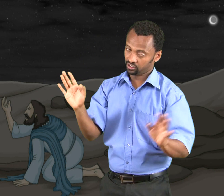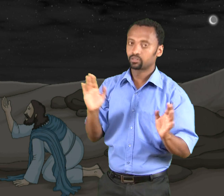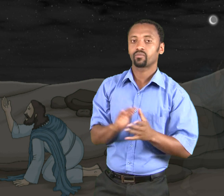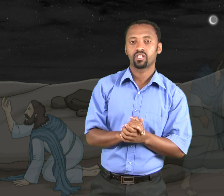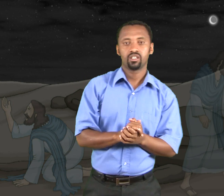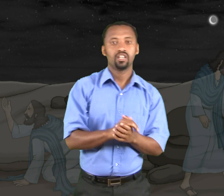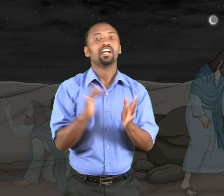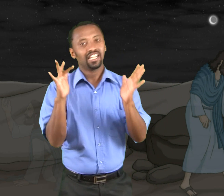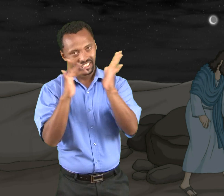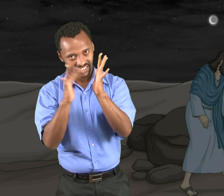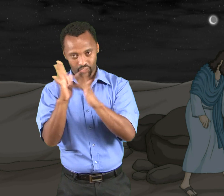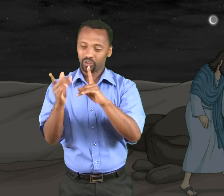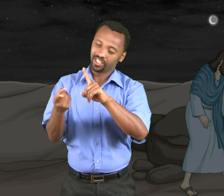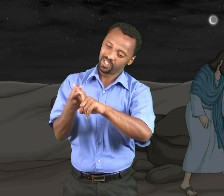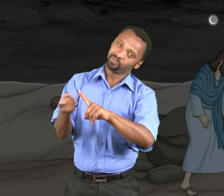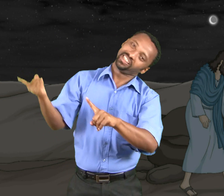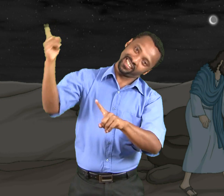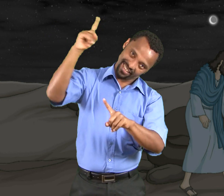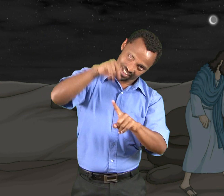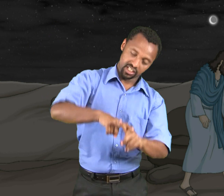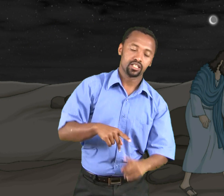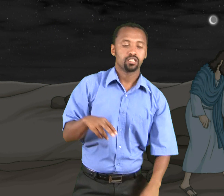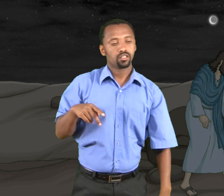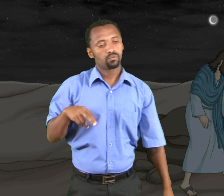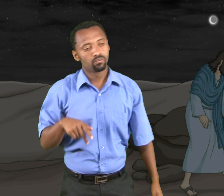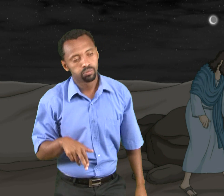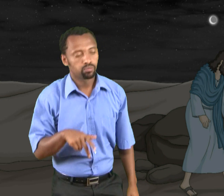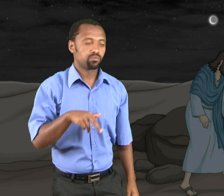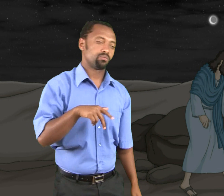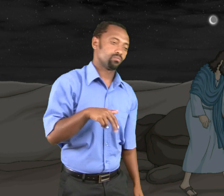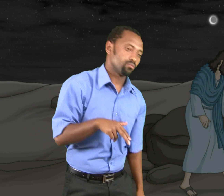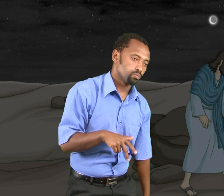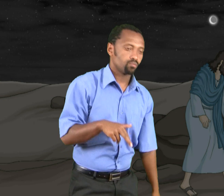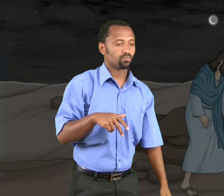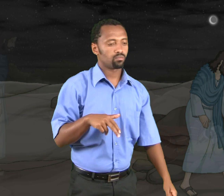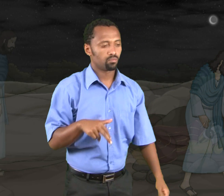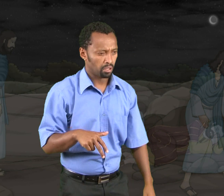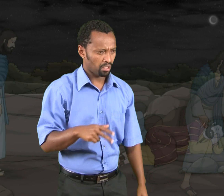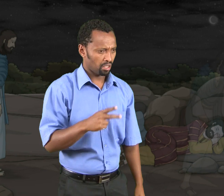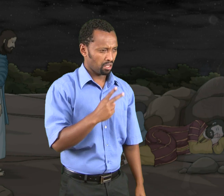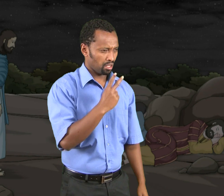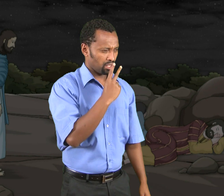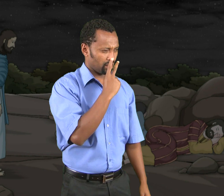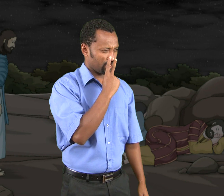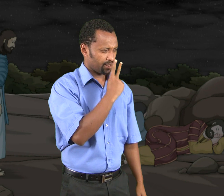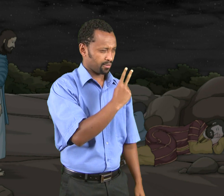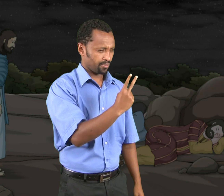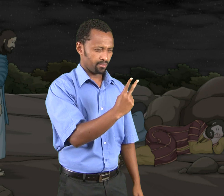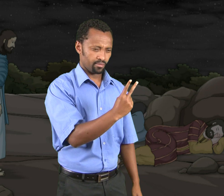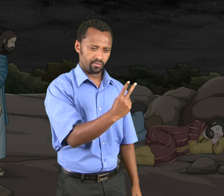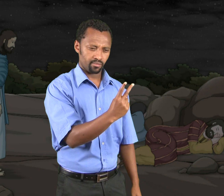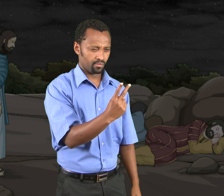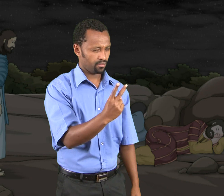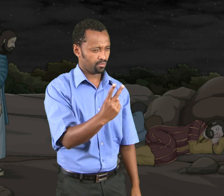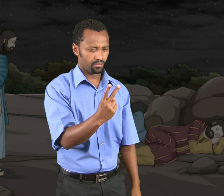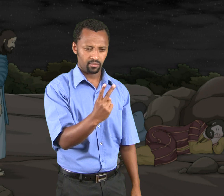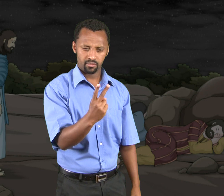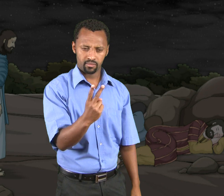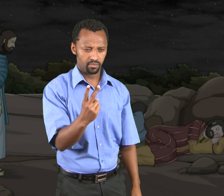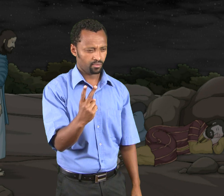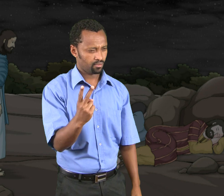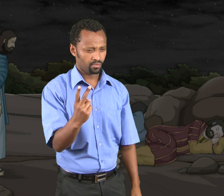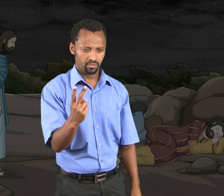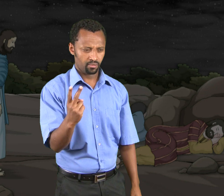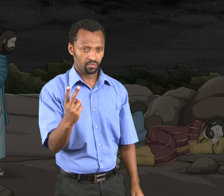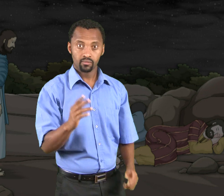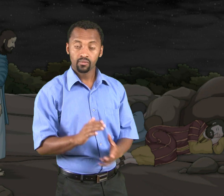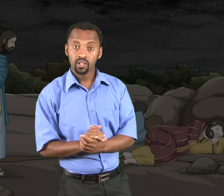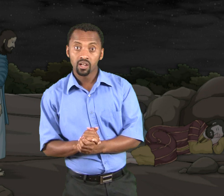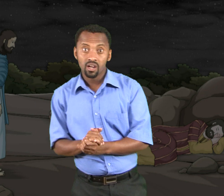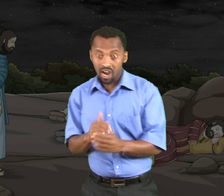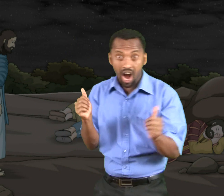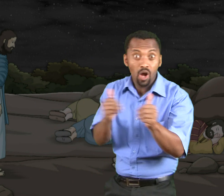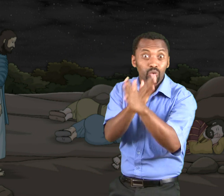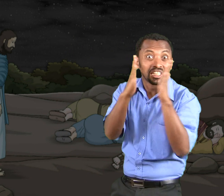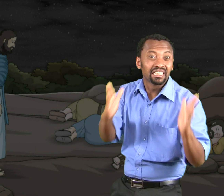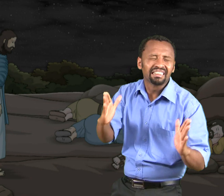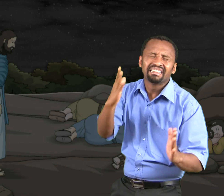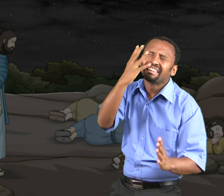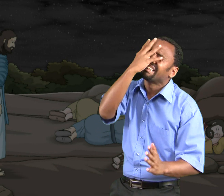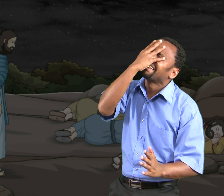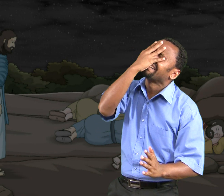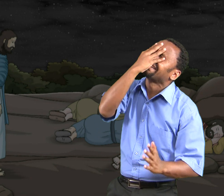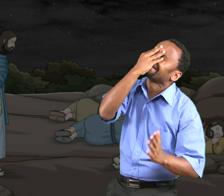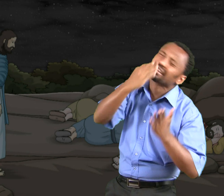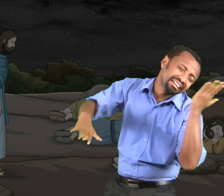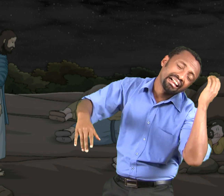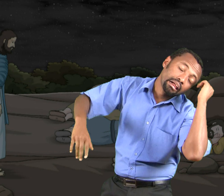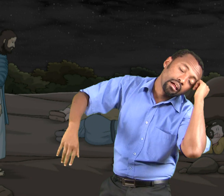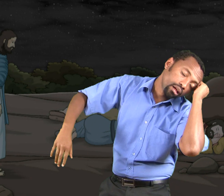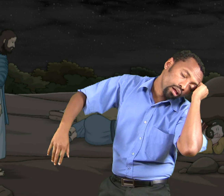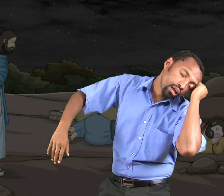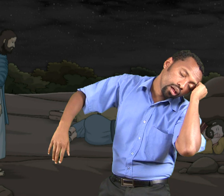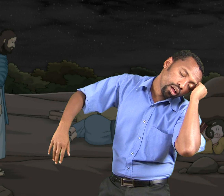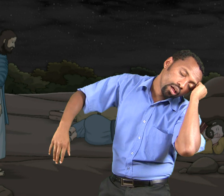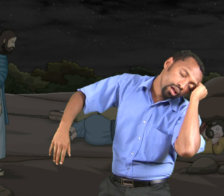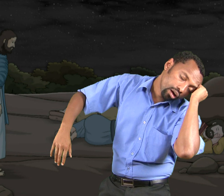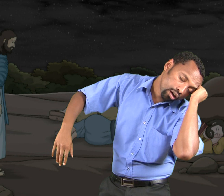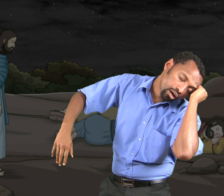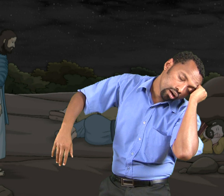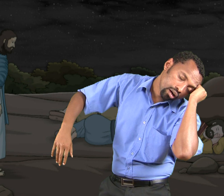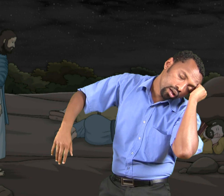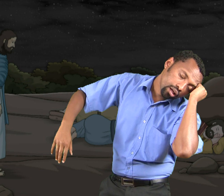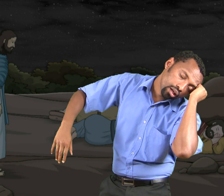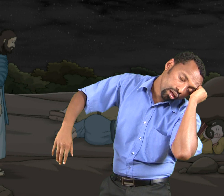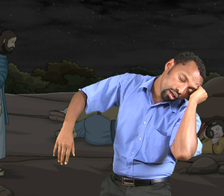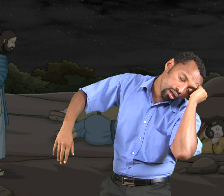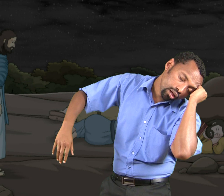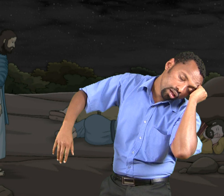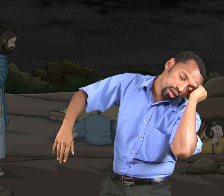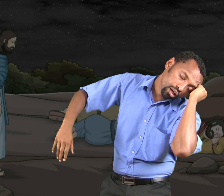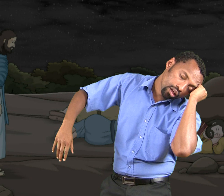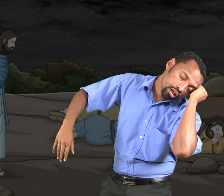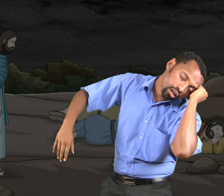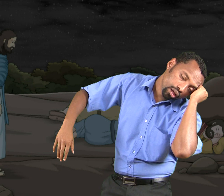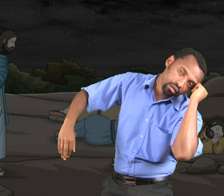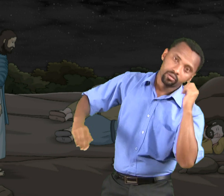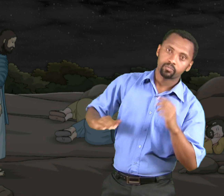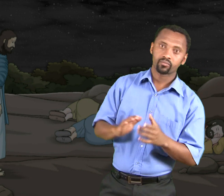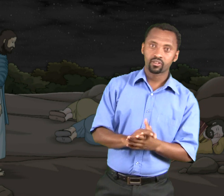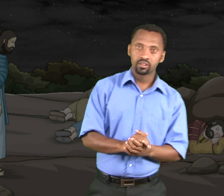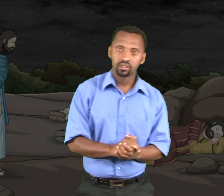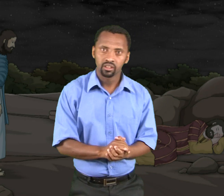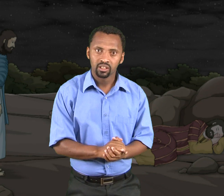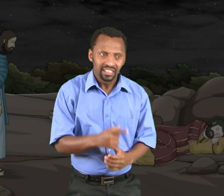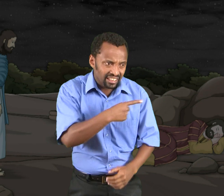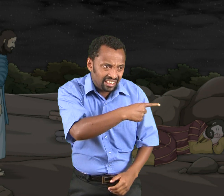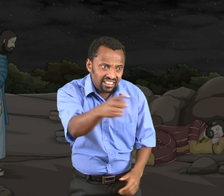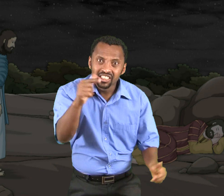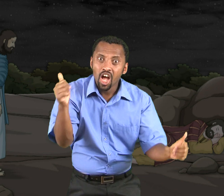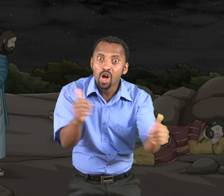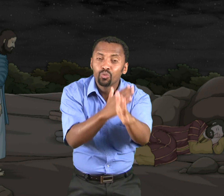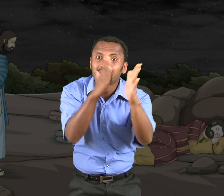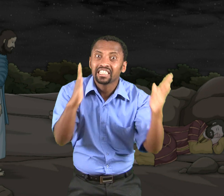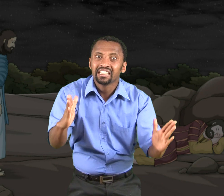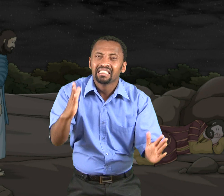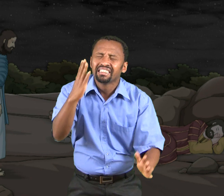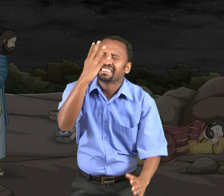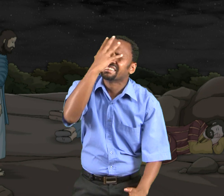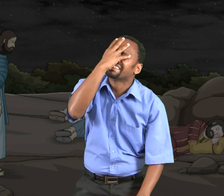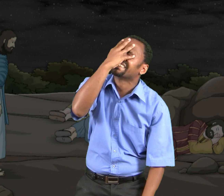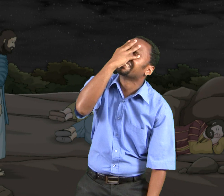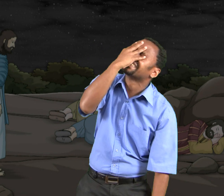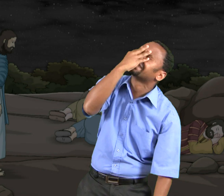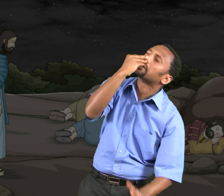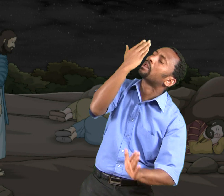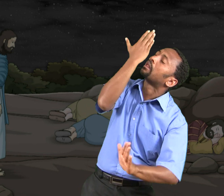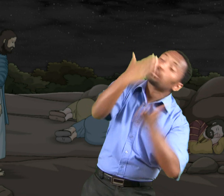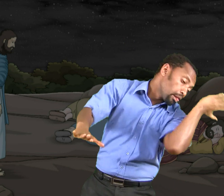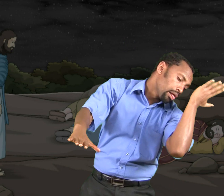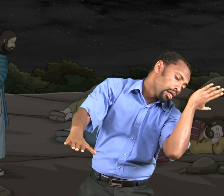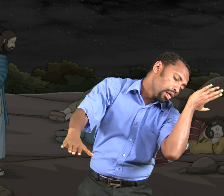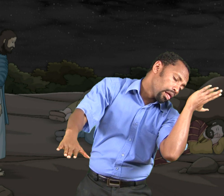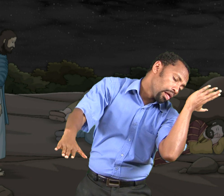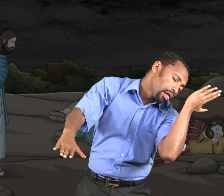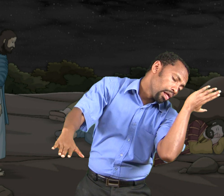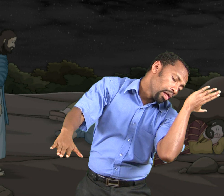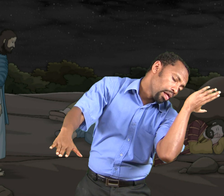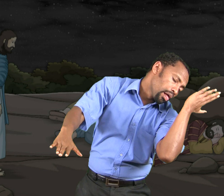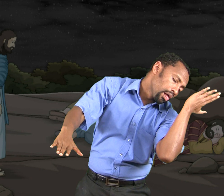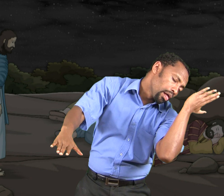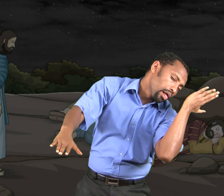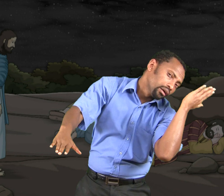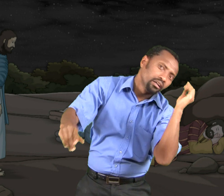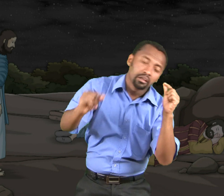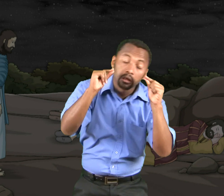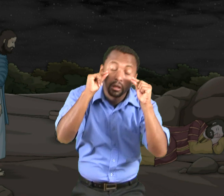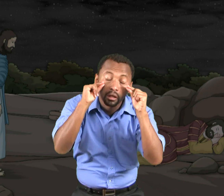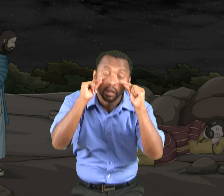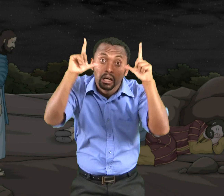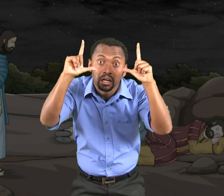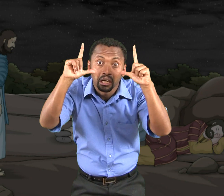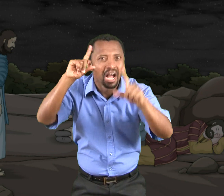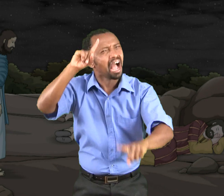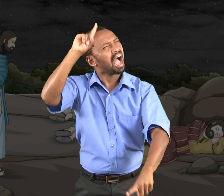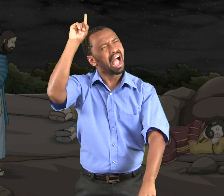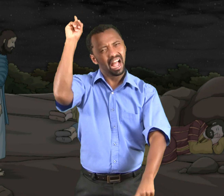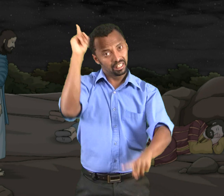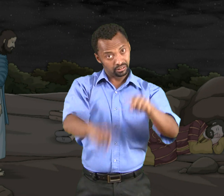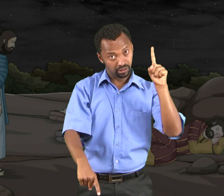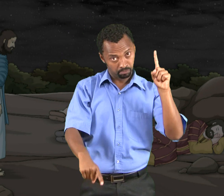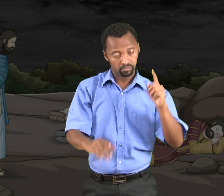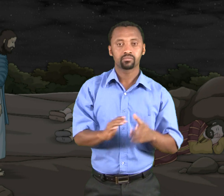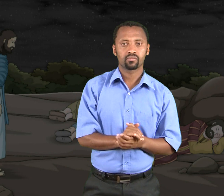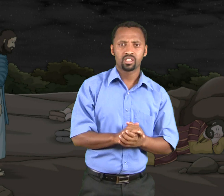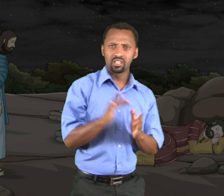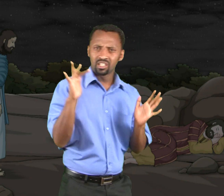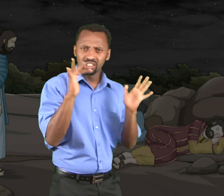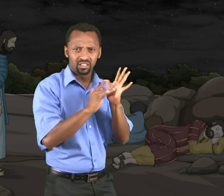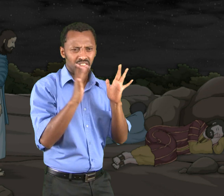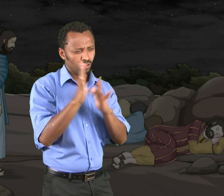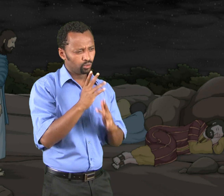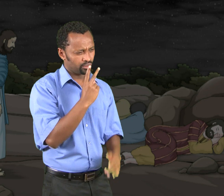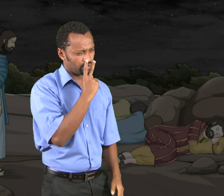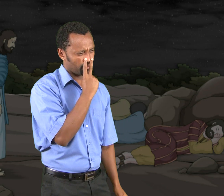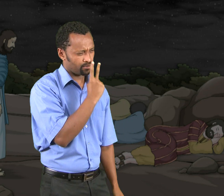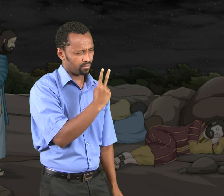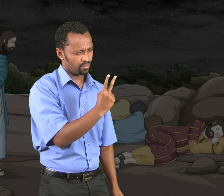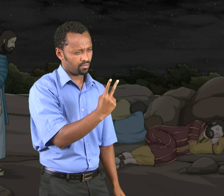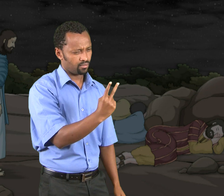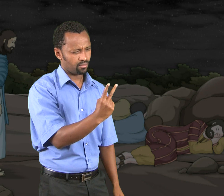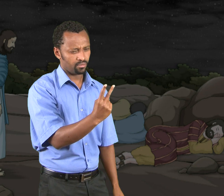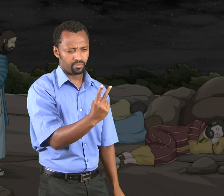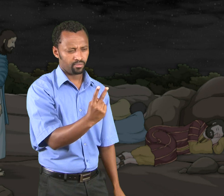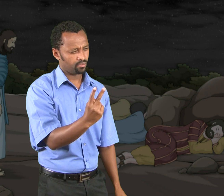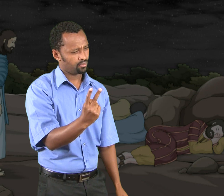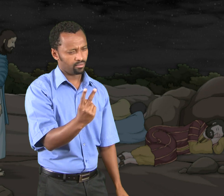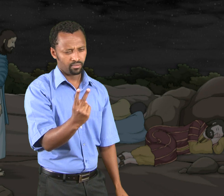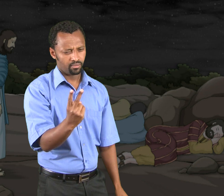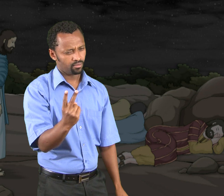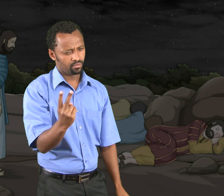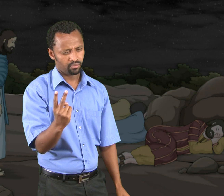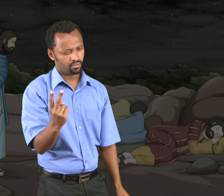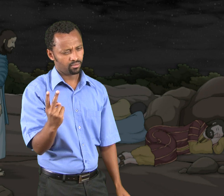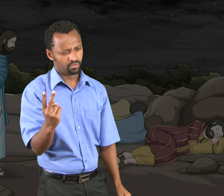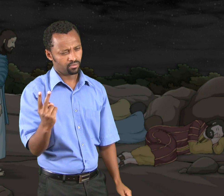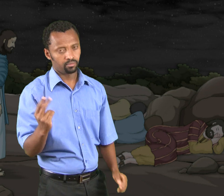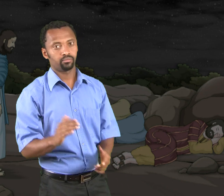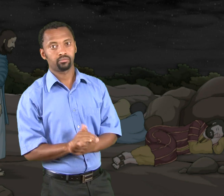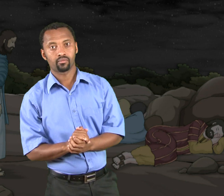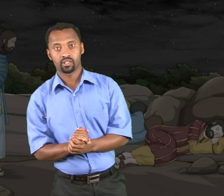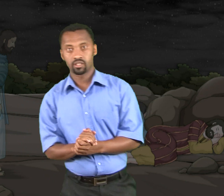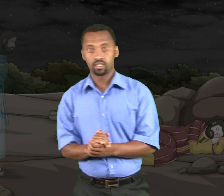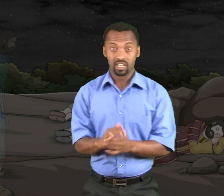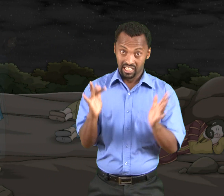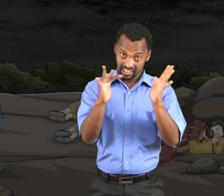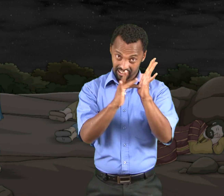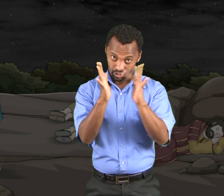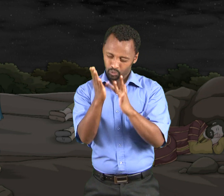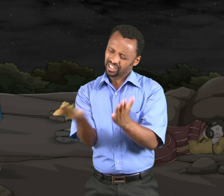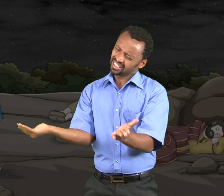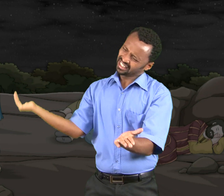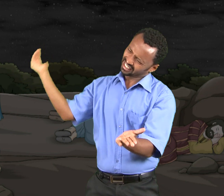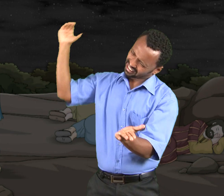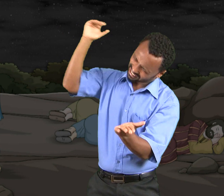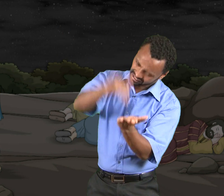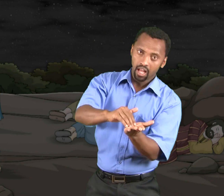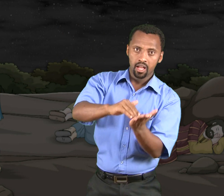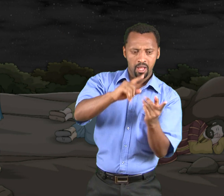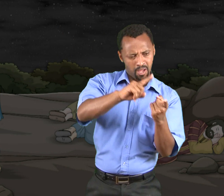And again Jesus returned and found them sleeping—for their eyes were heavy.